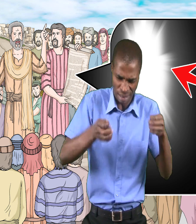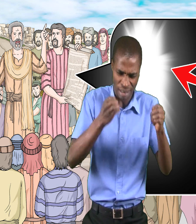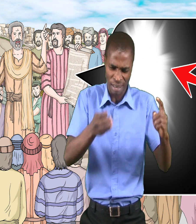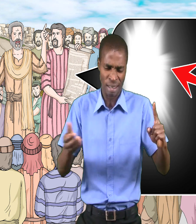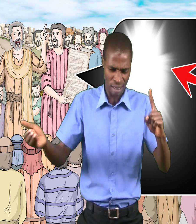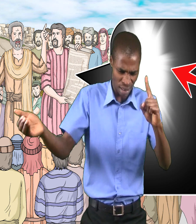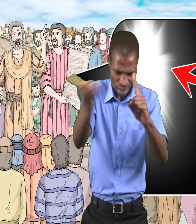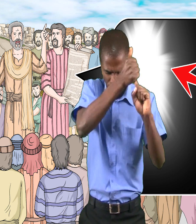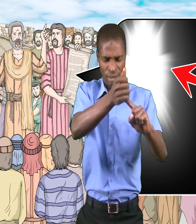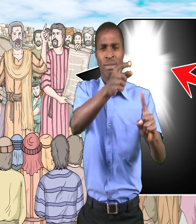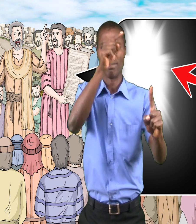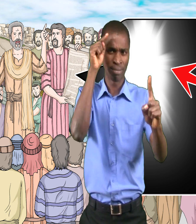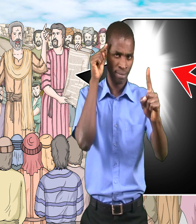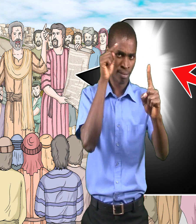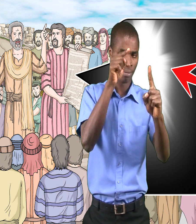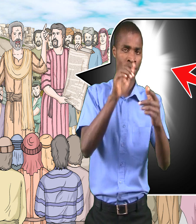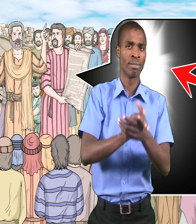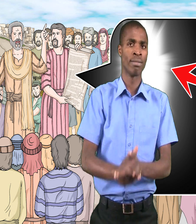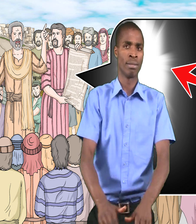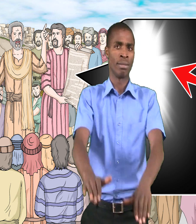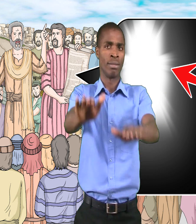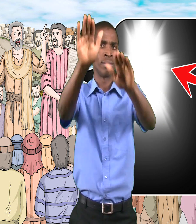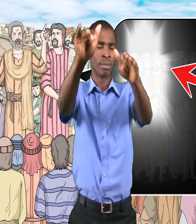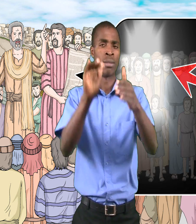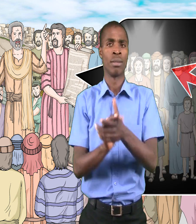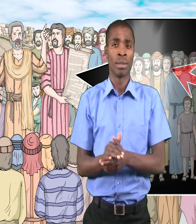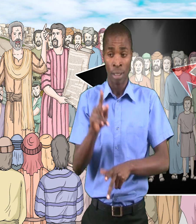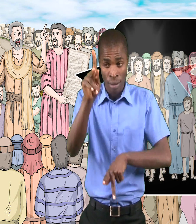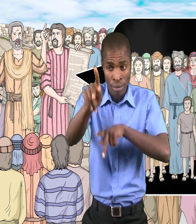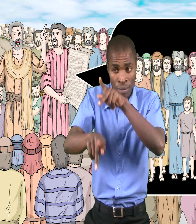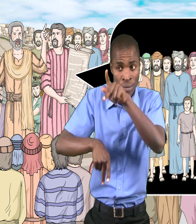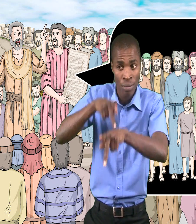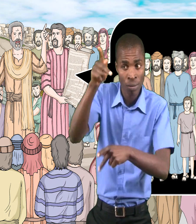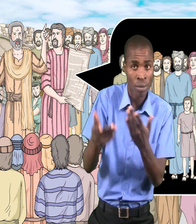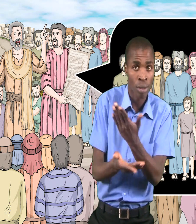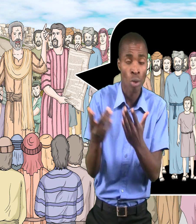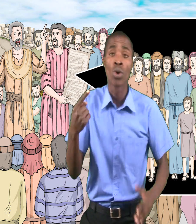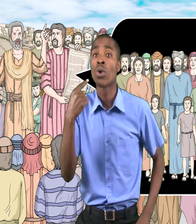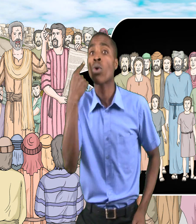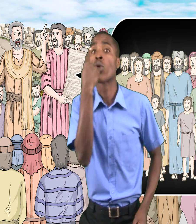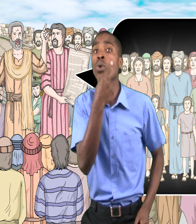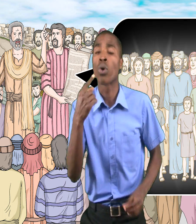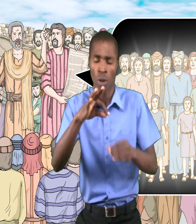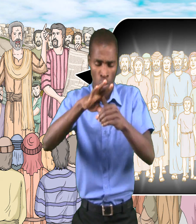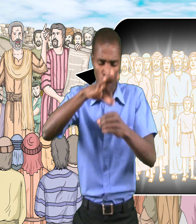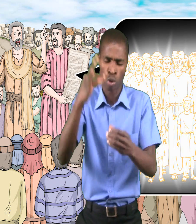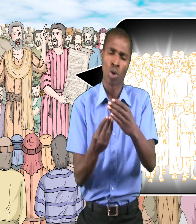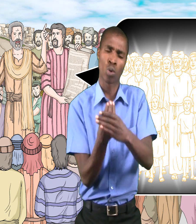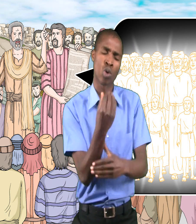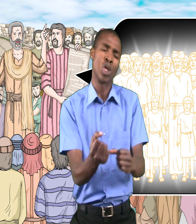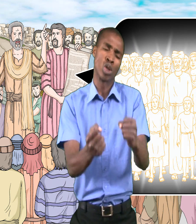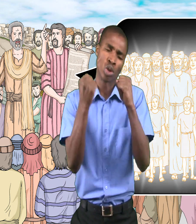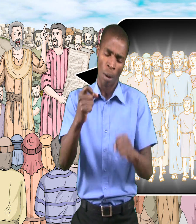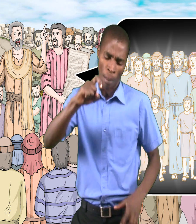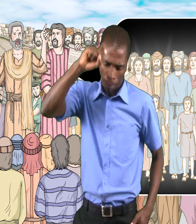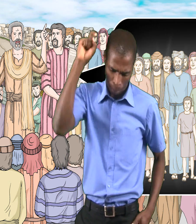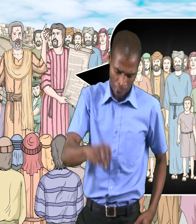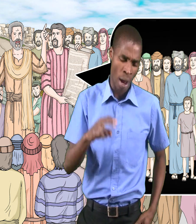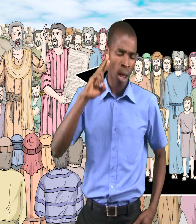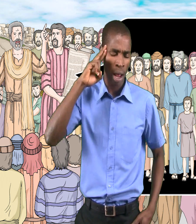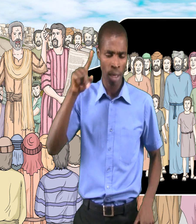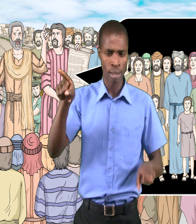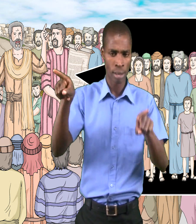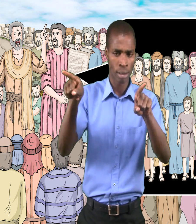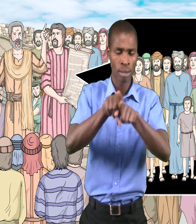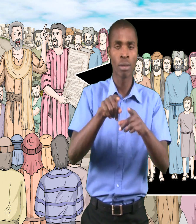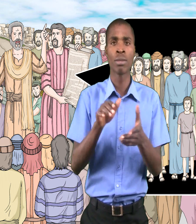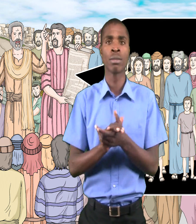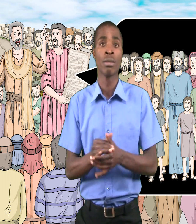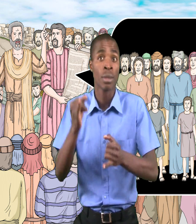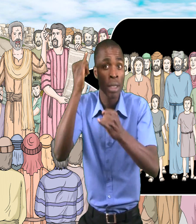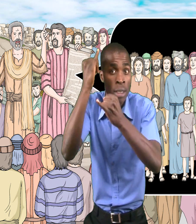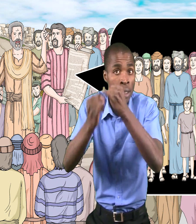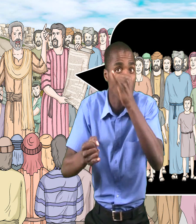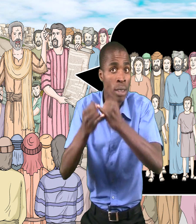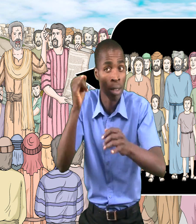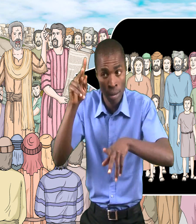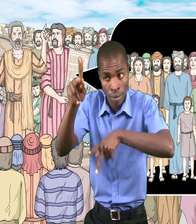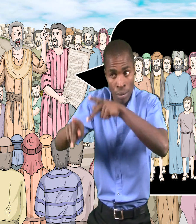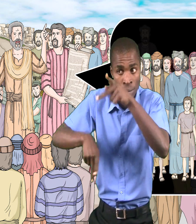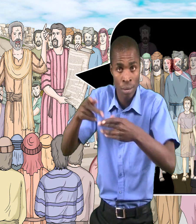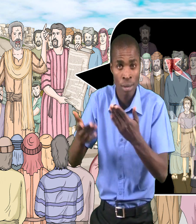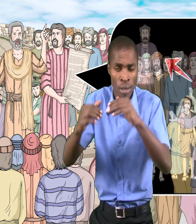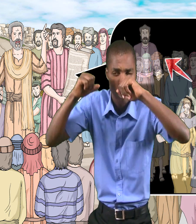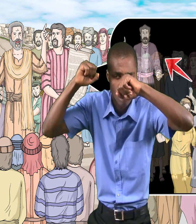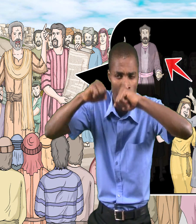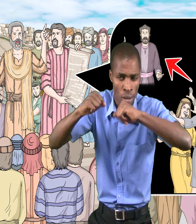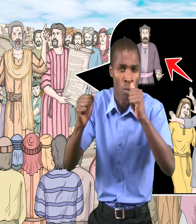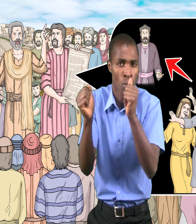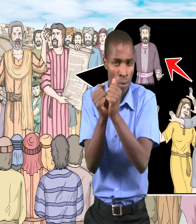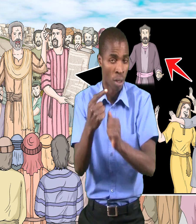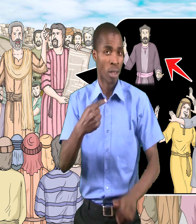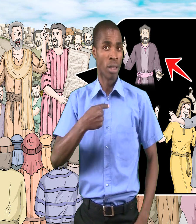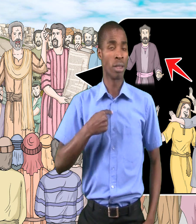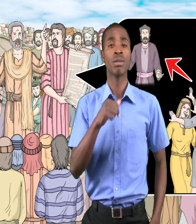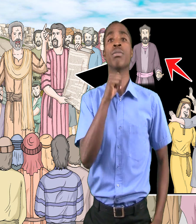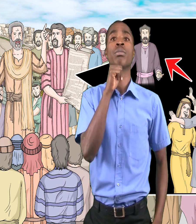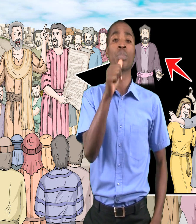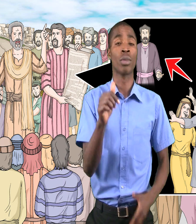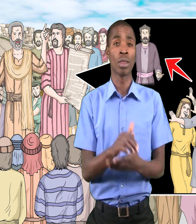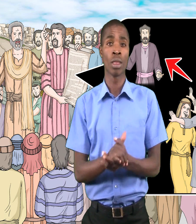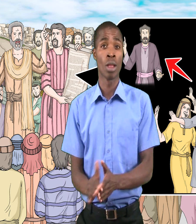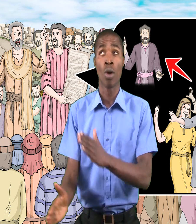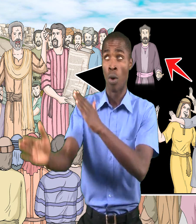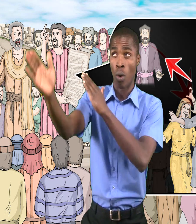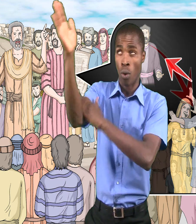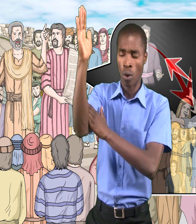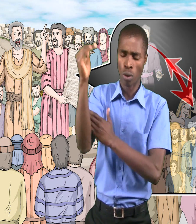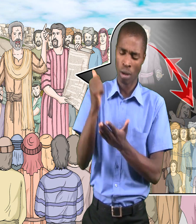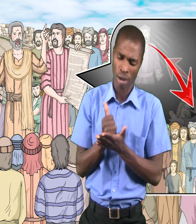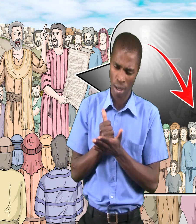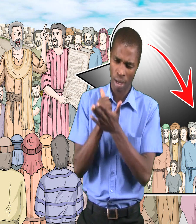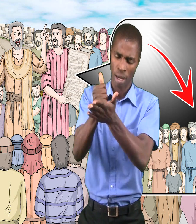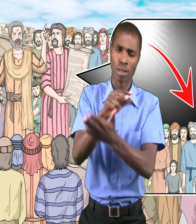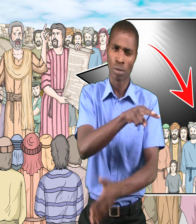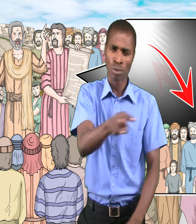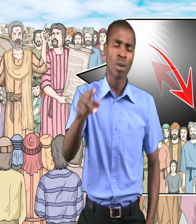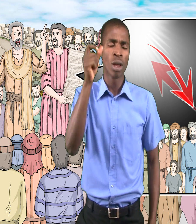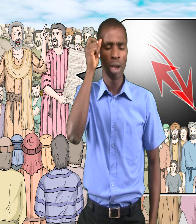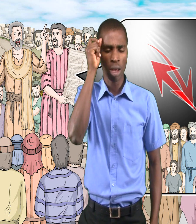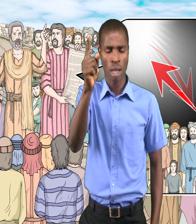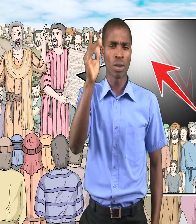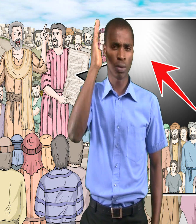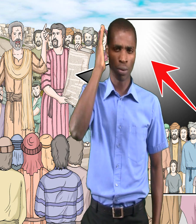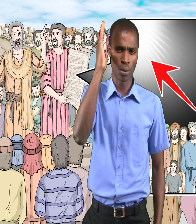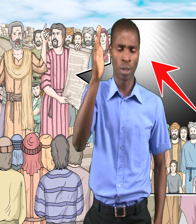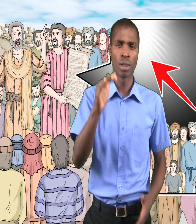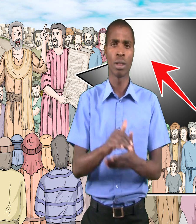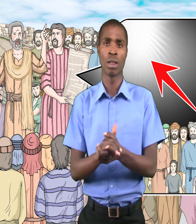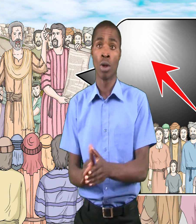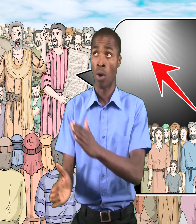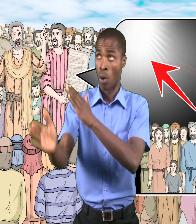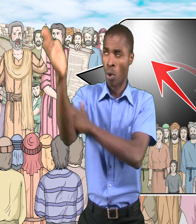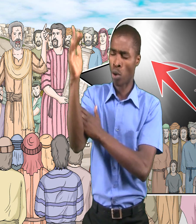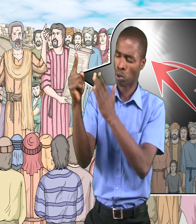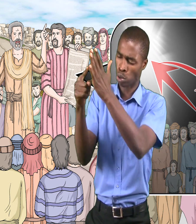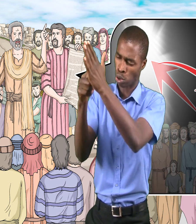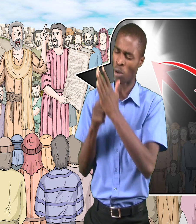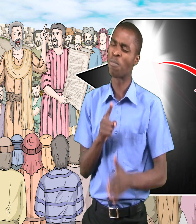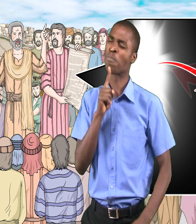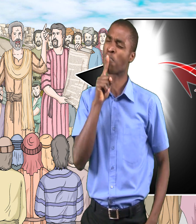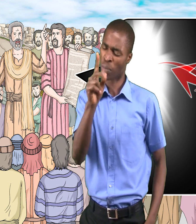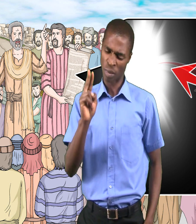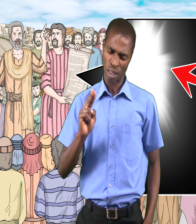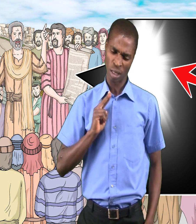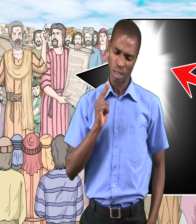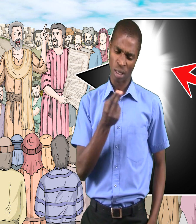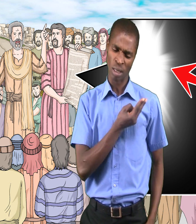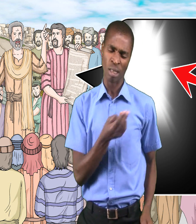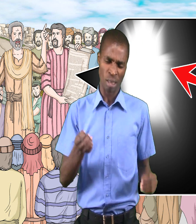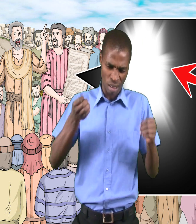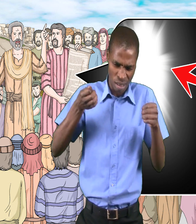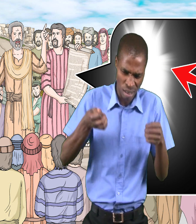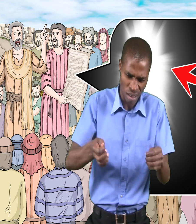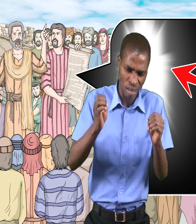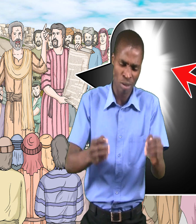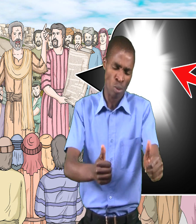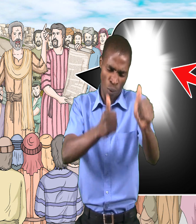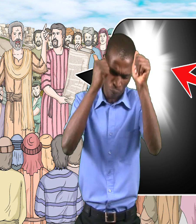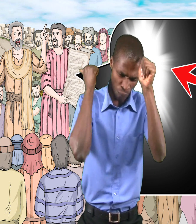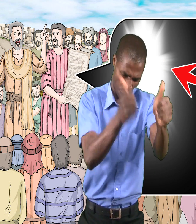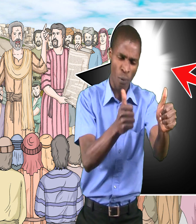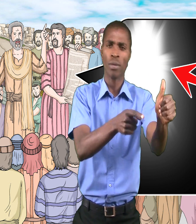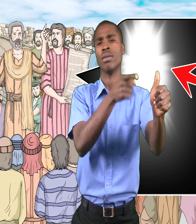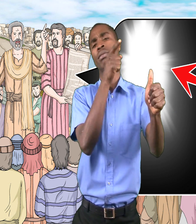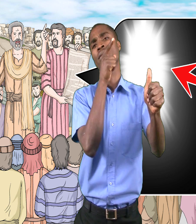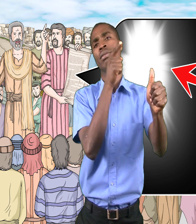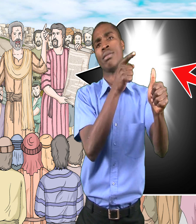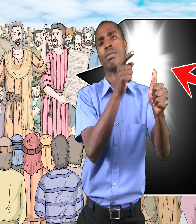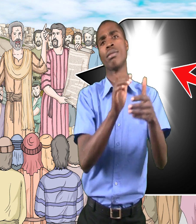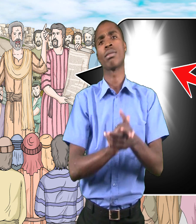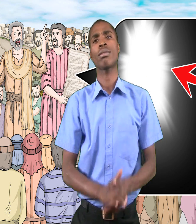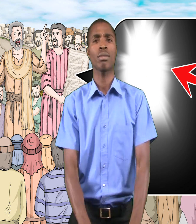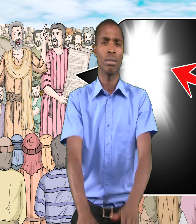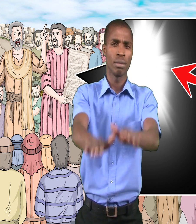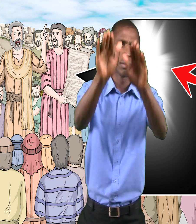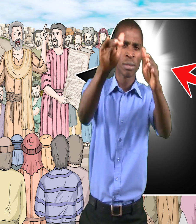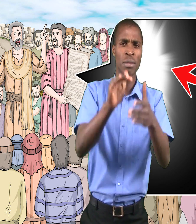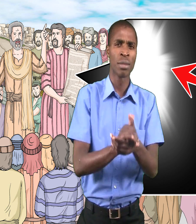All of us who are mature should embrace this point of view. And if you think differently about some issue, God will reveal this to you as well.